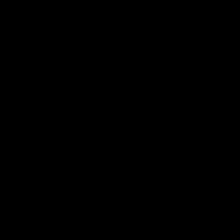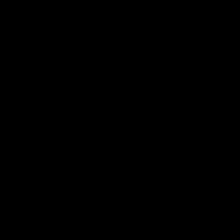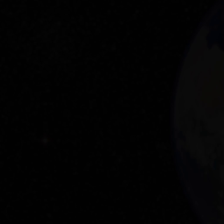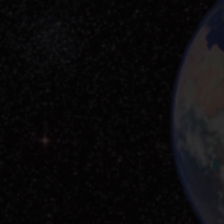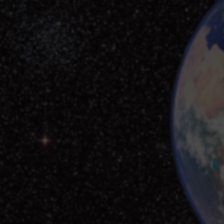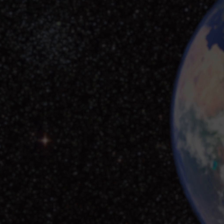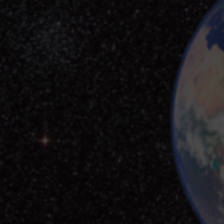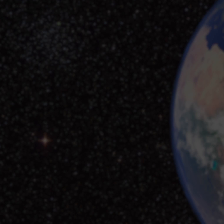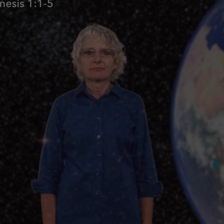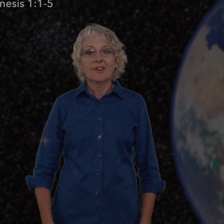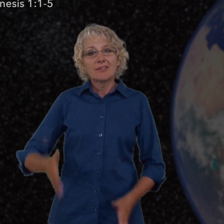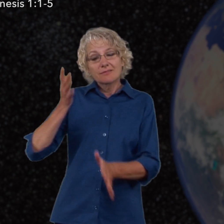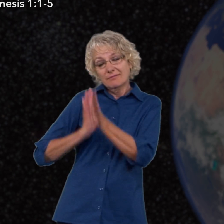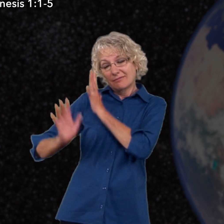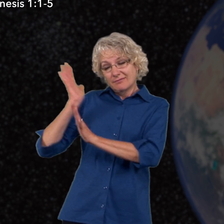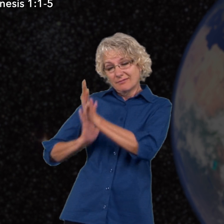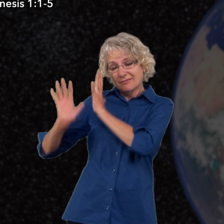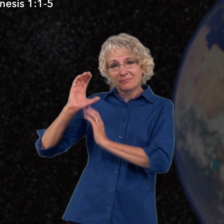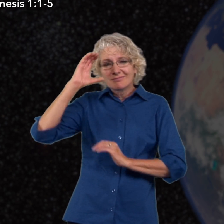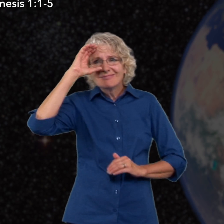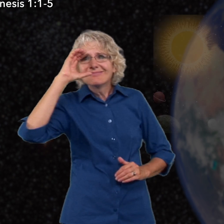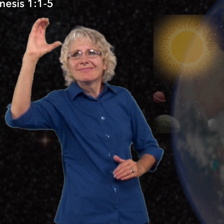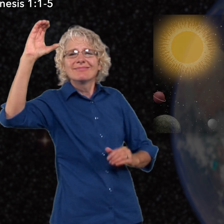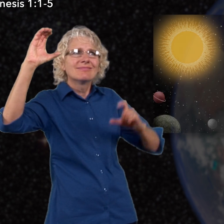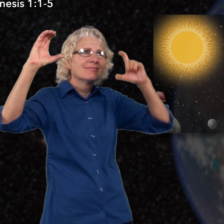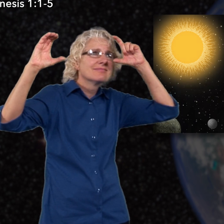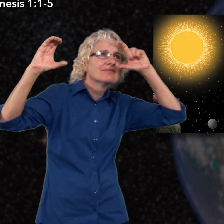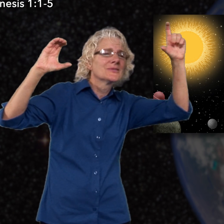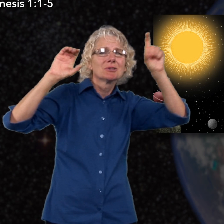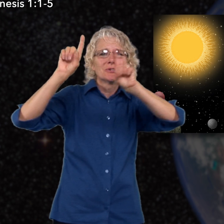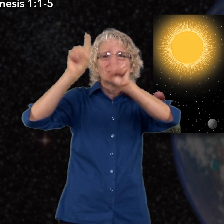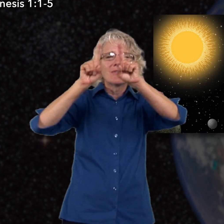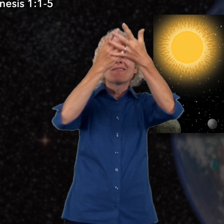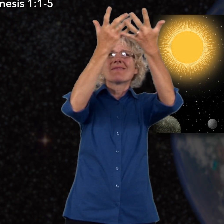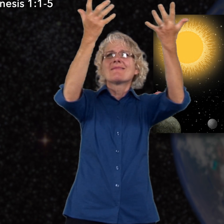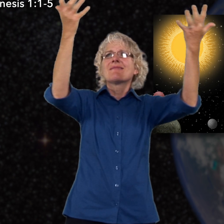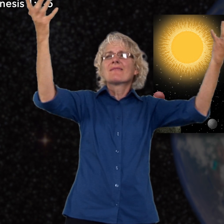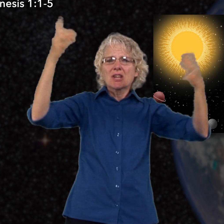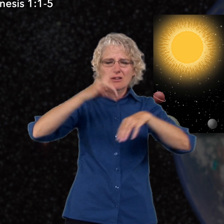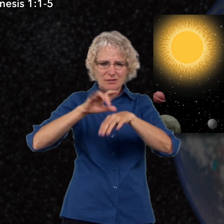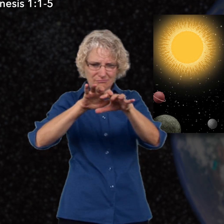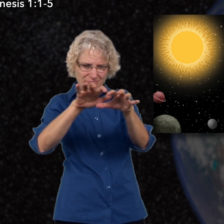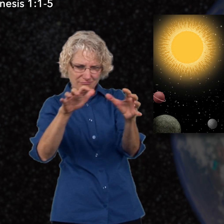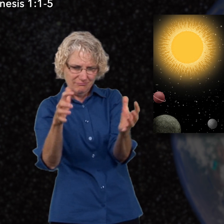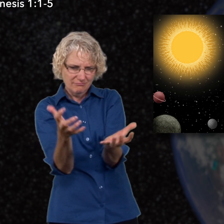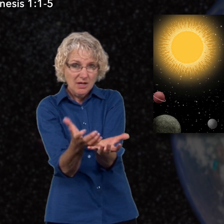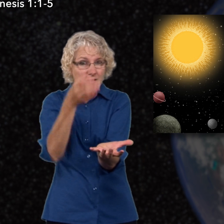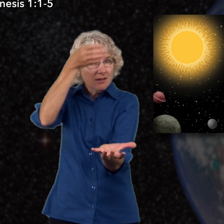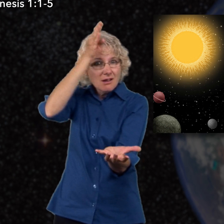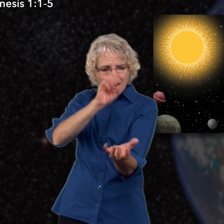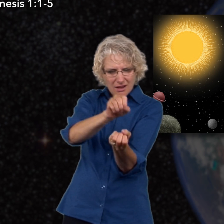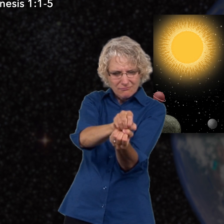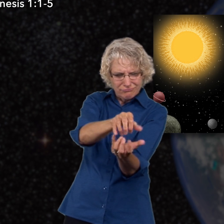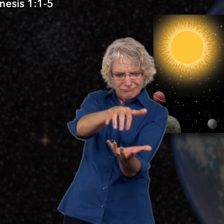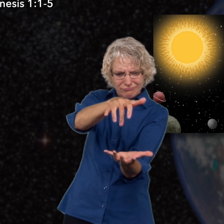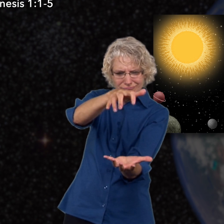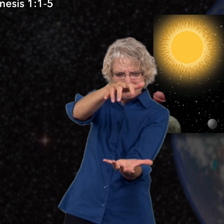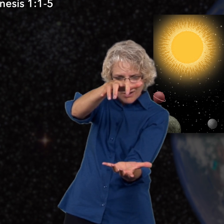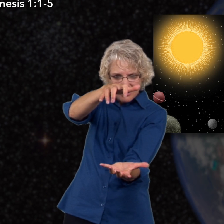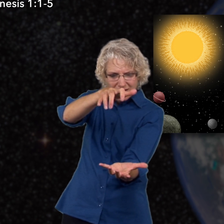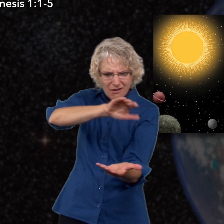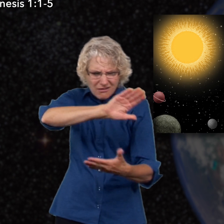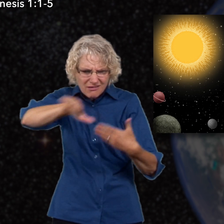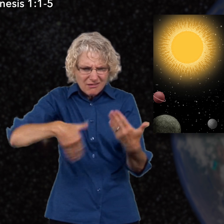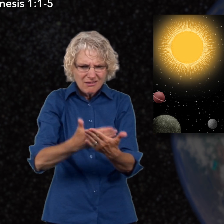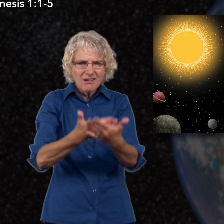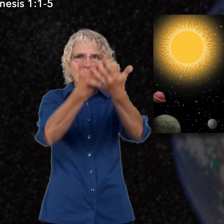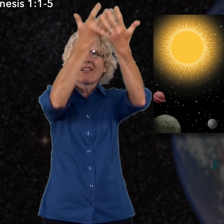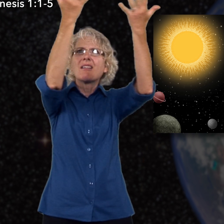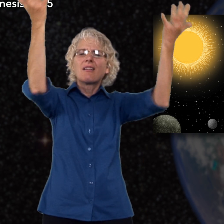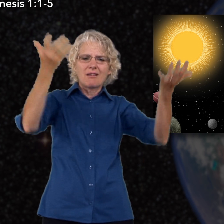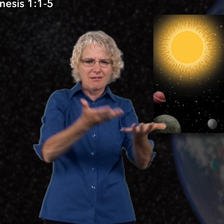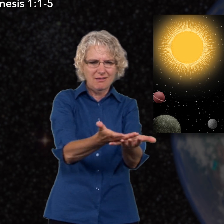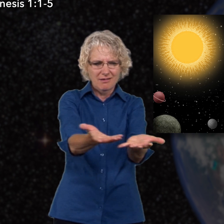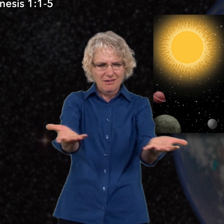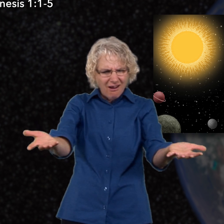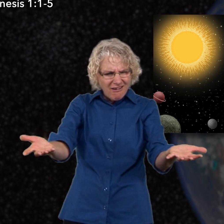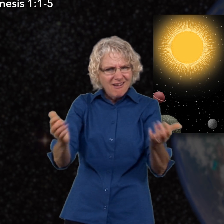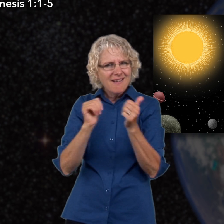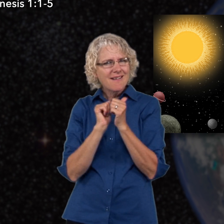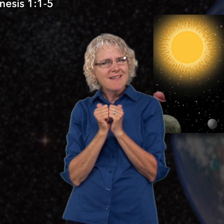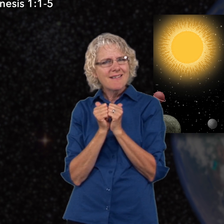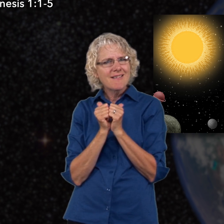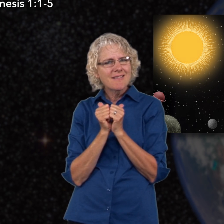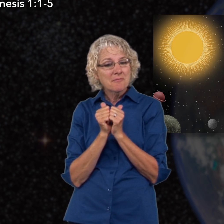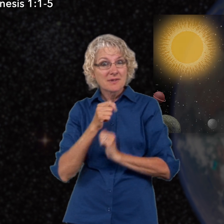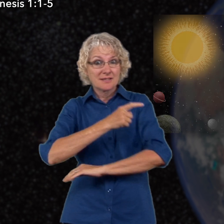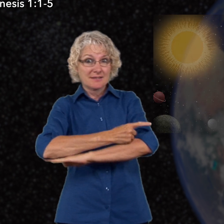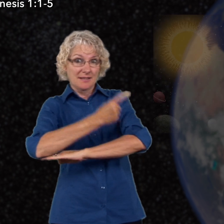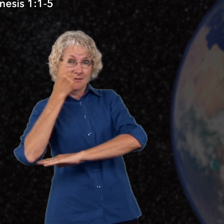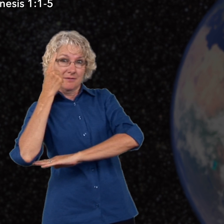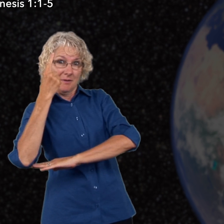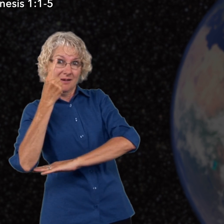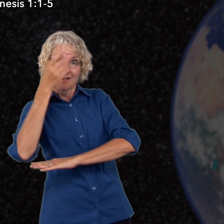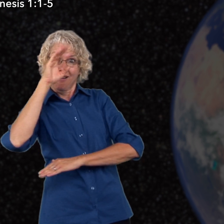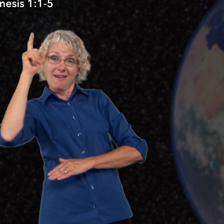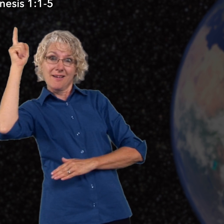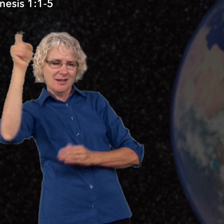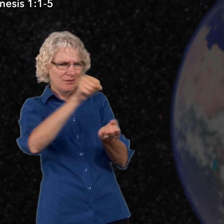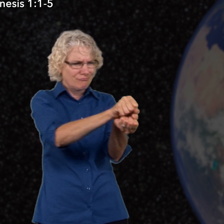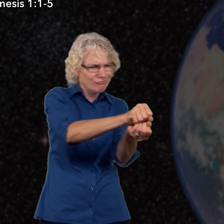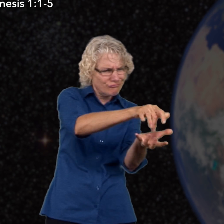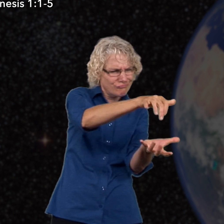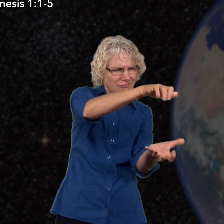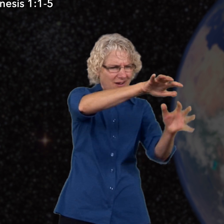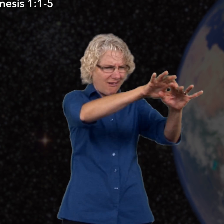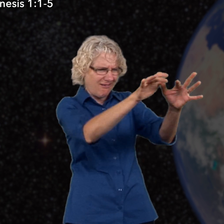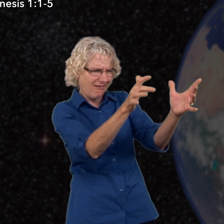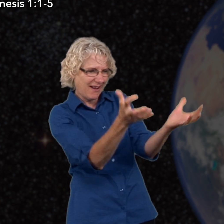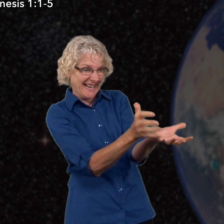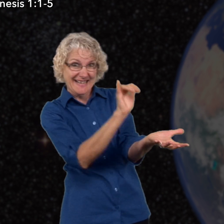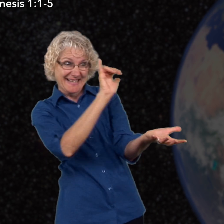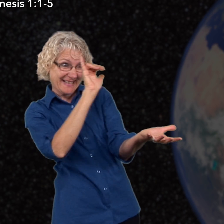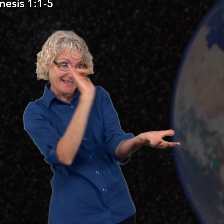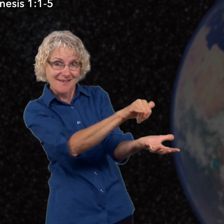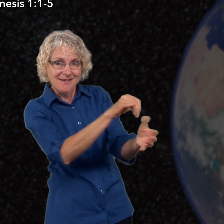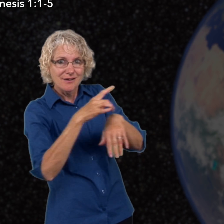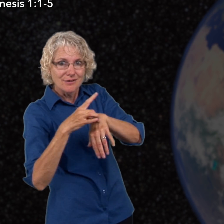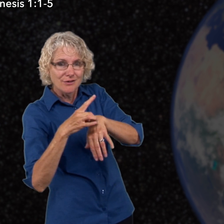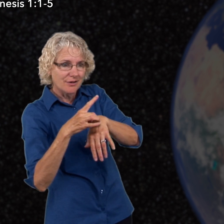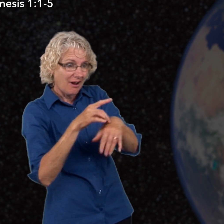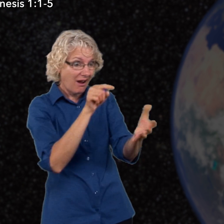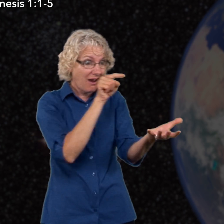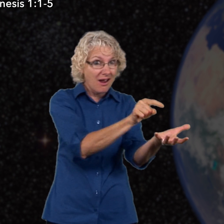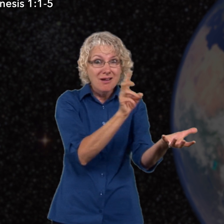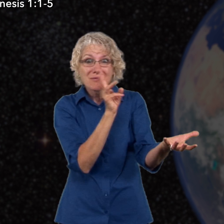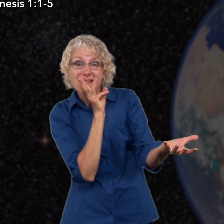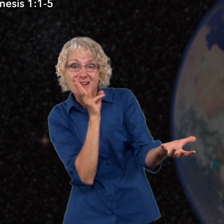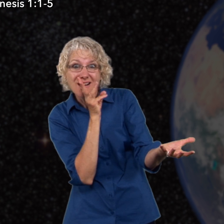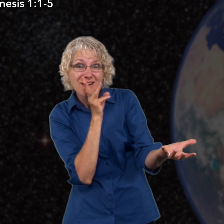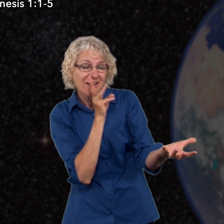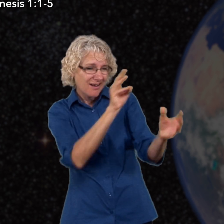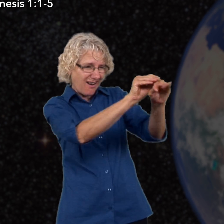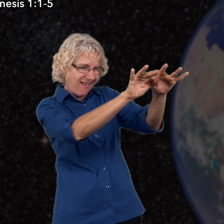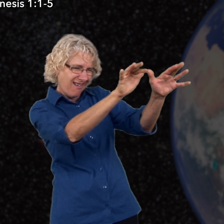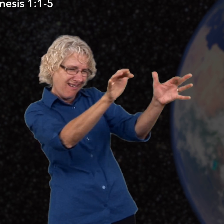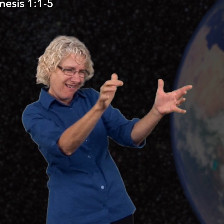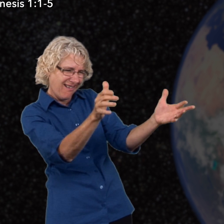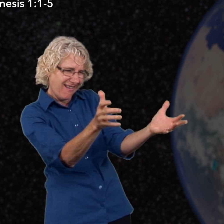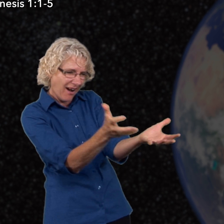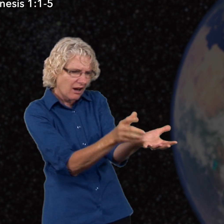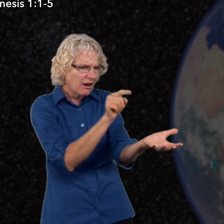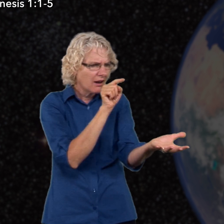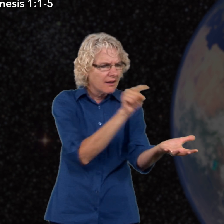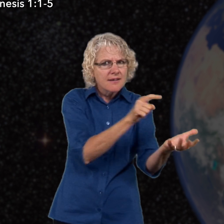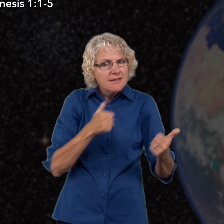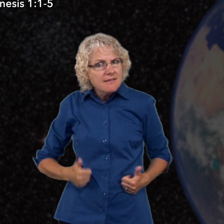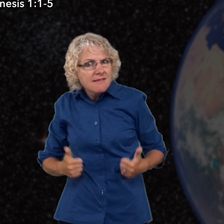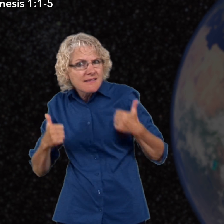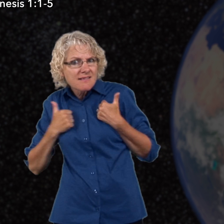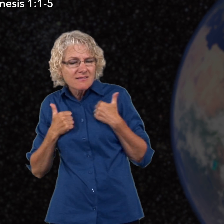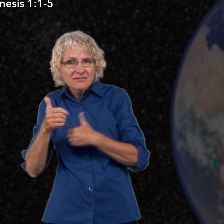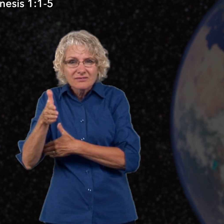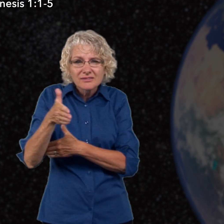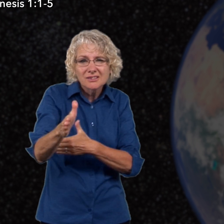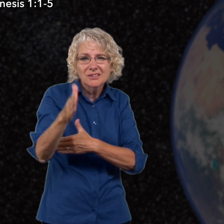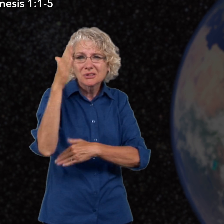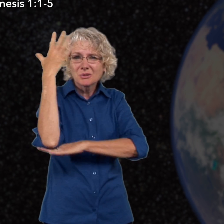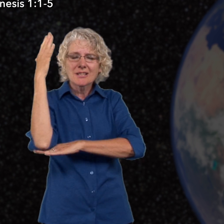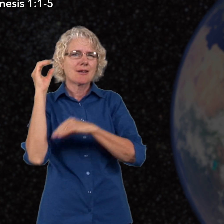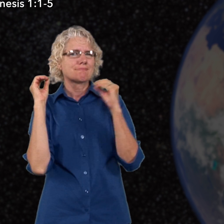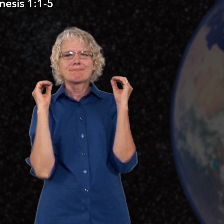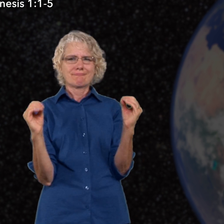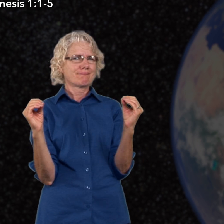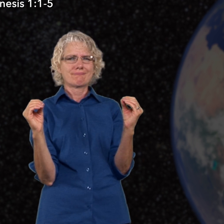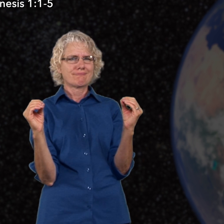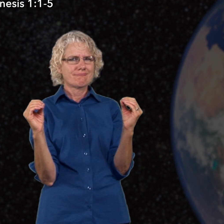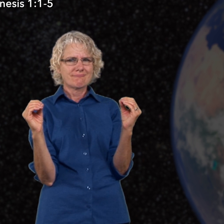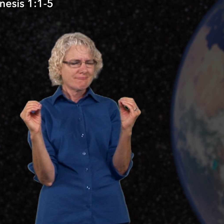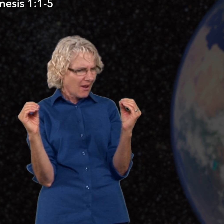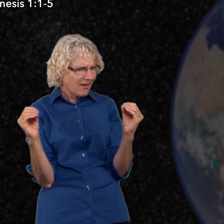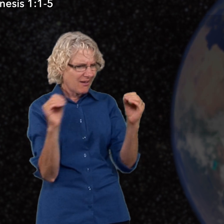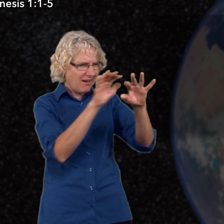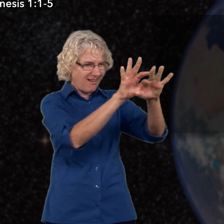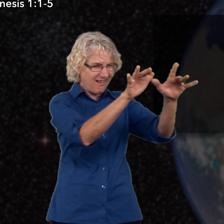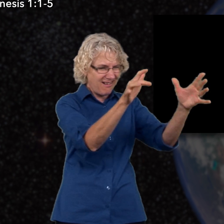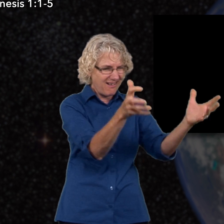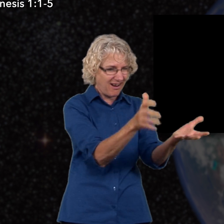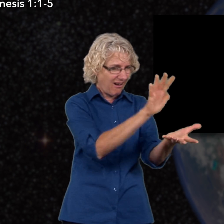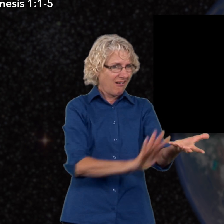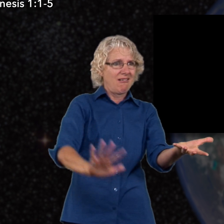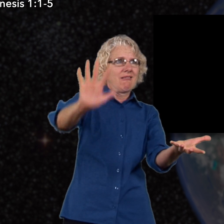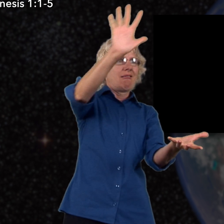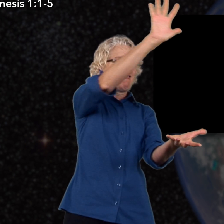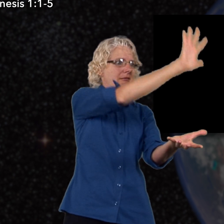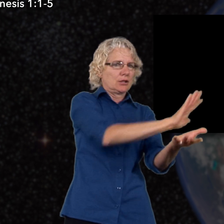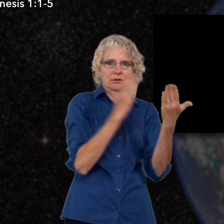In the beginning God created the heavens and the earth.